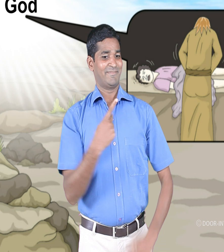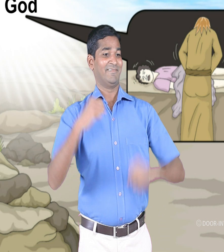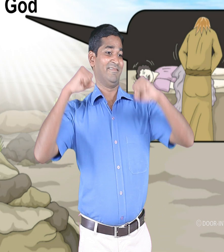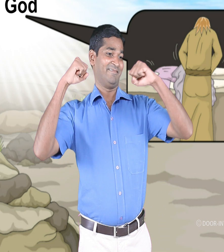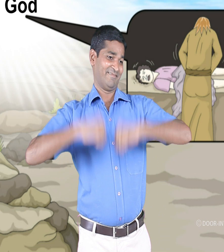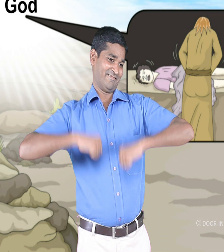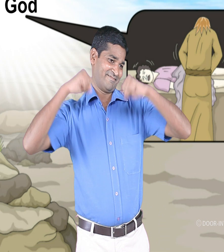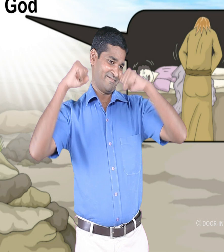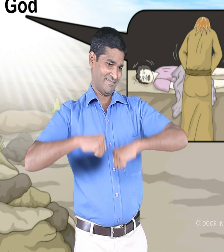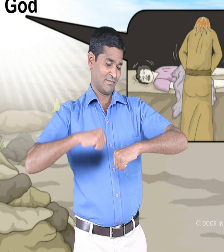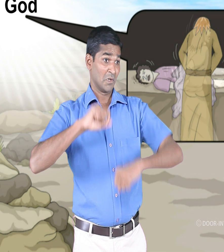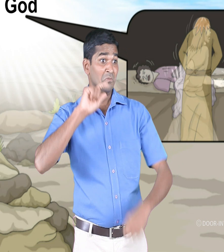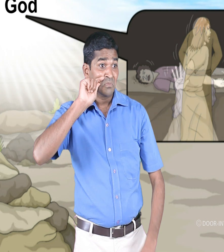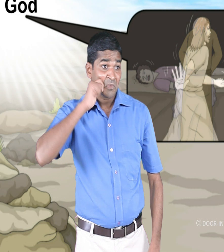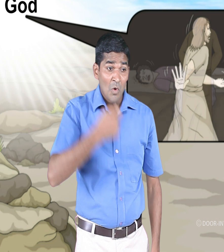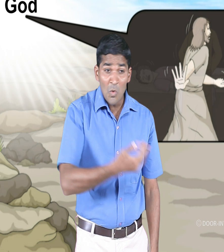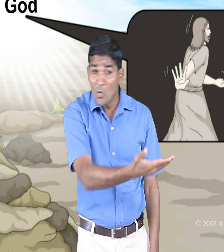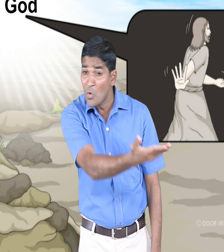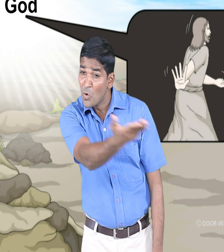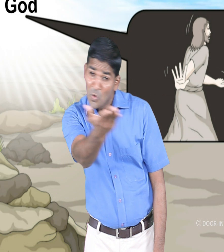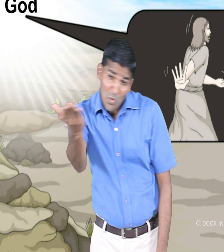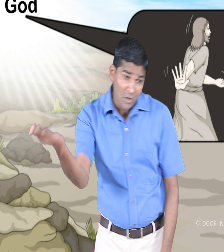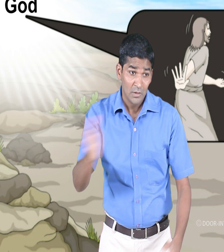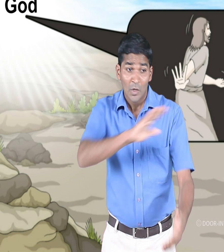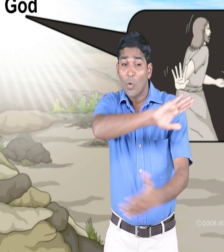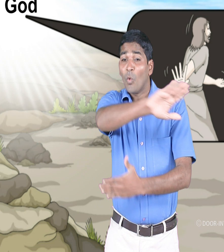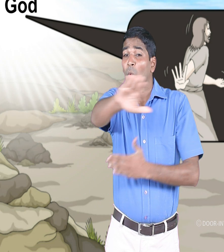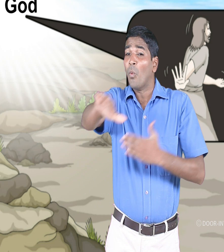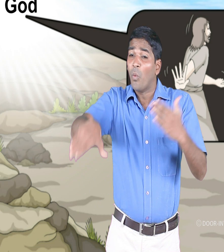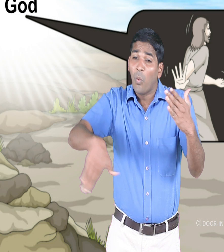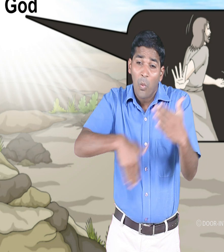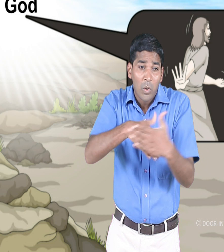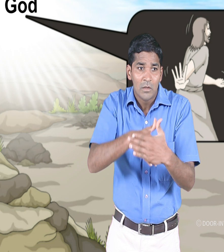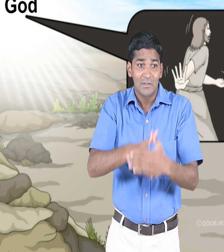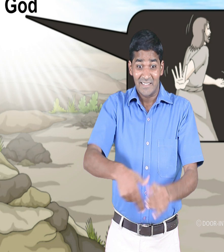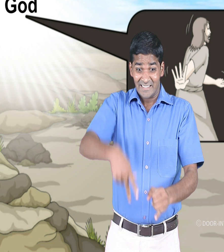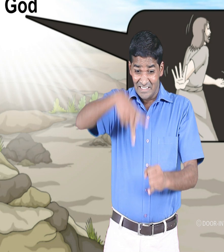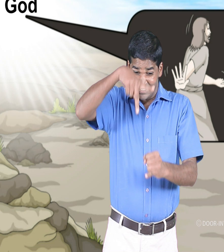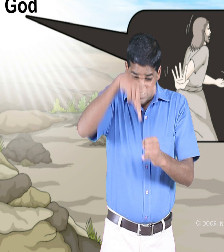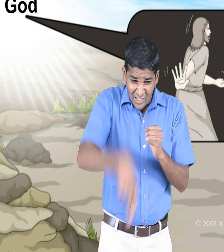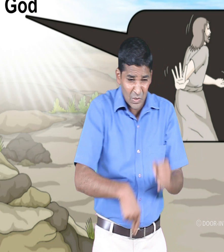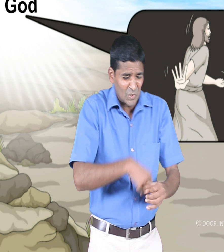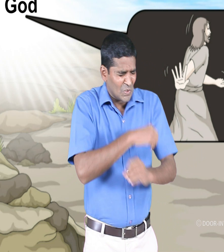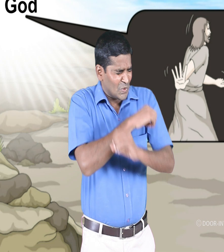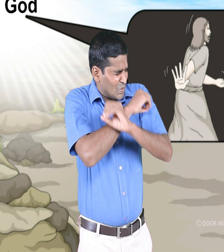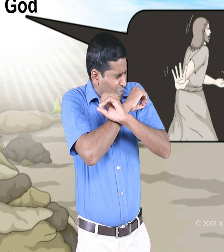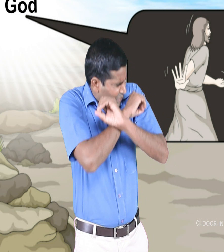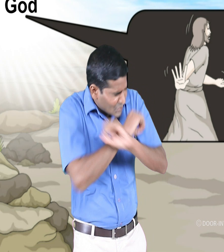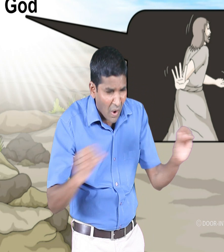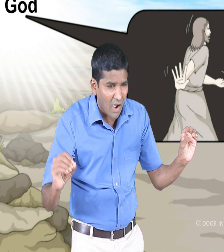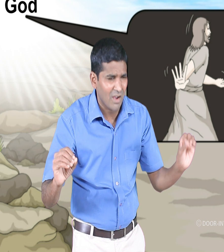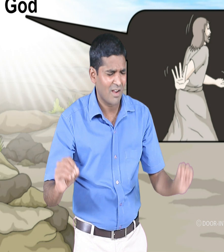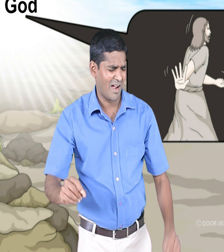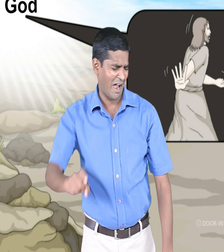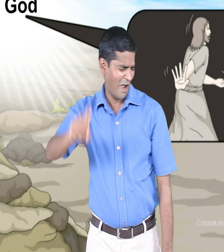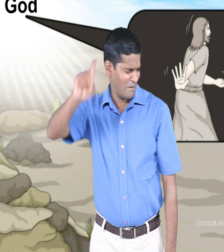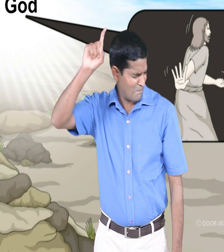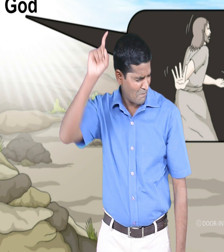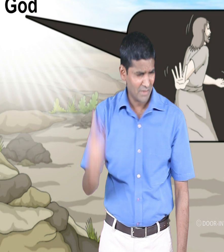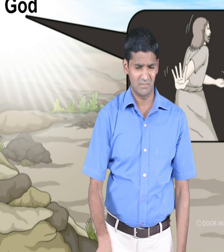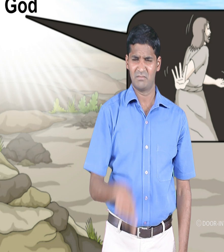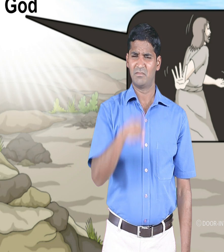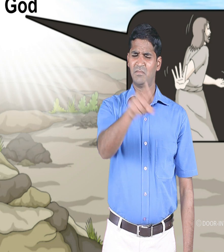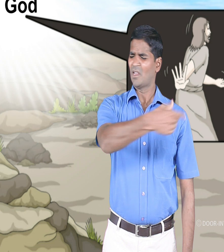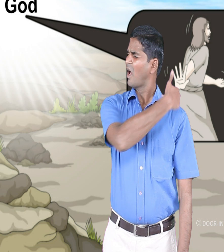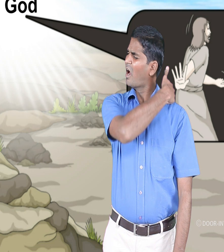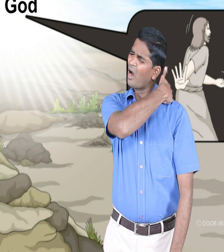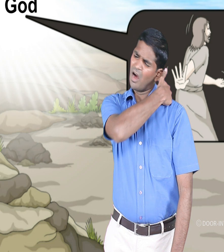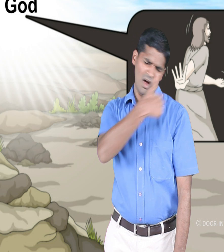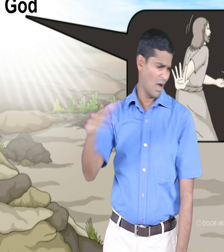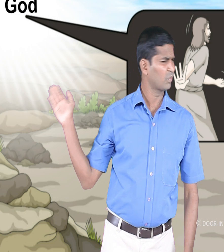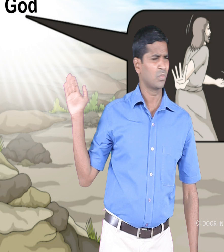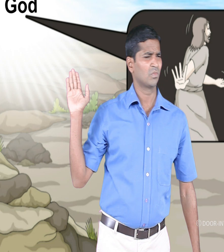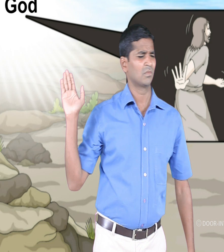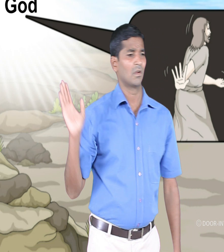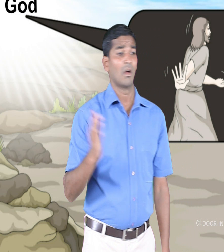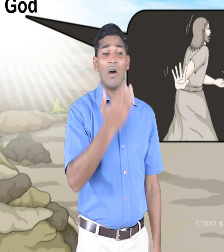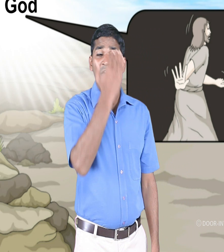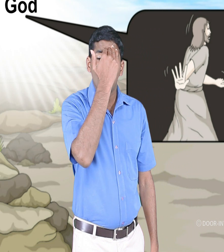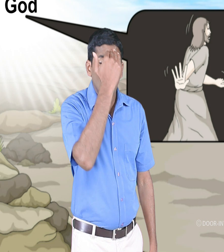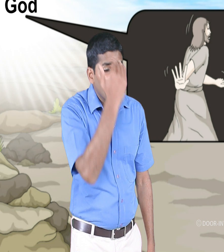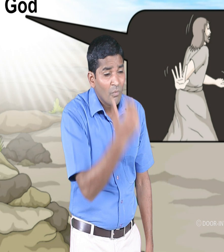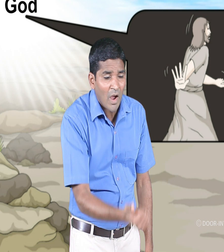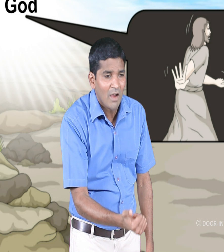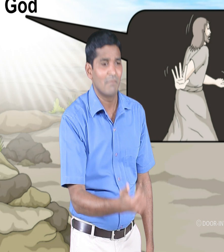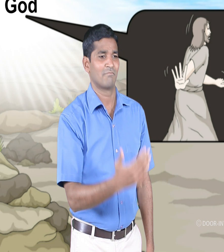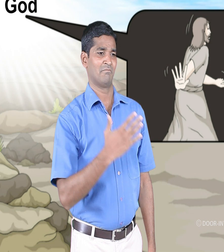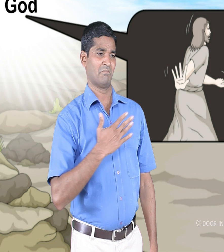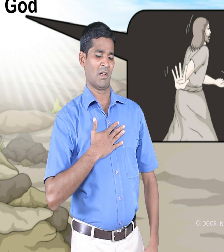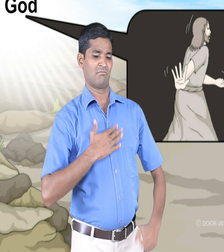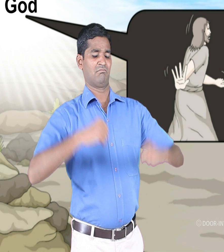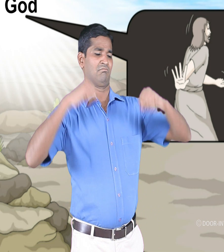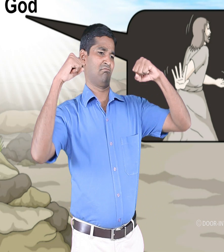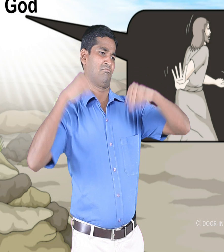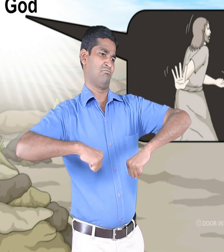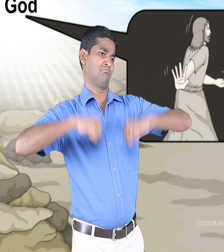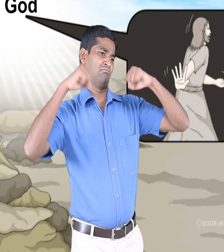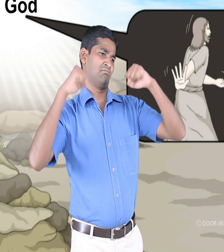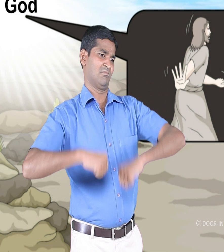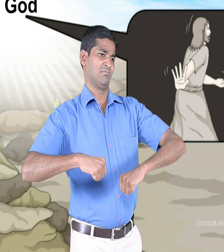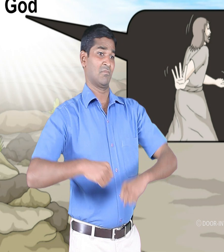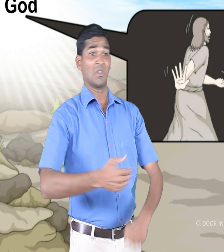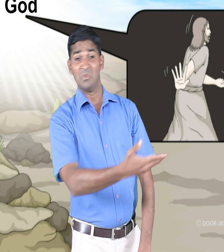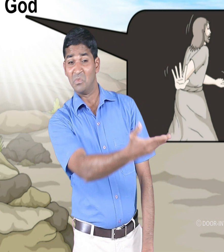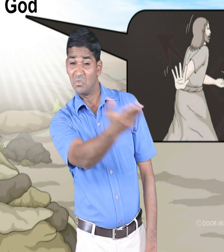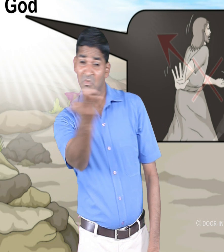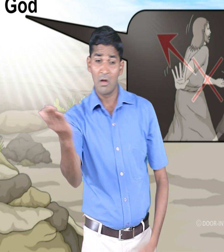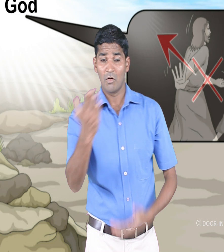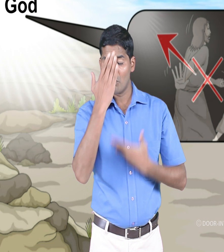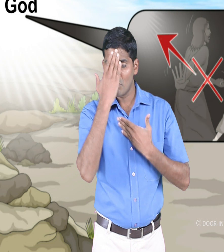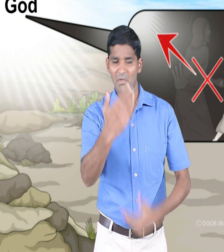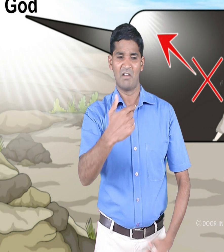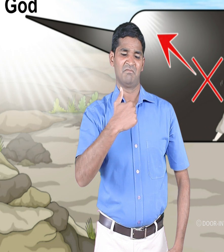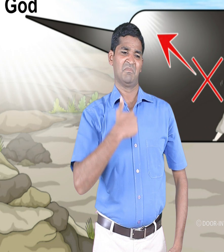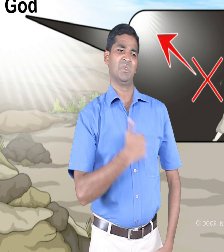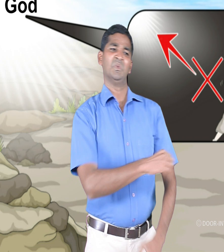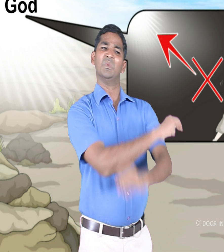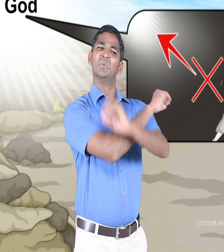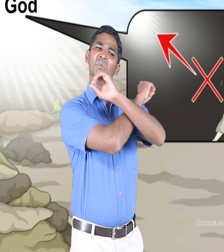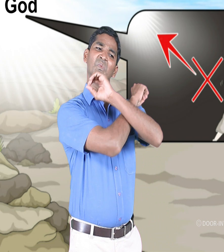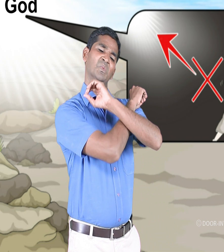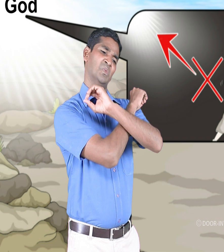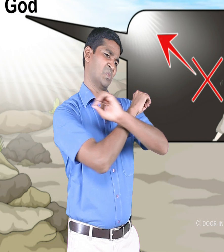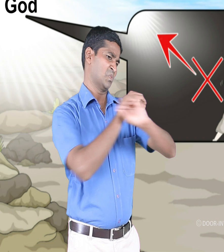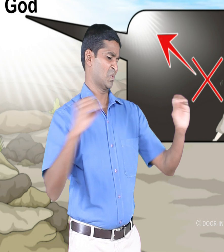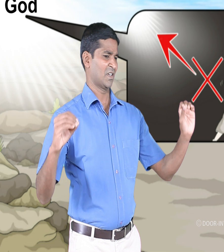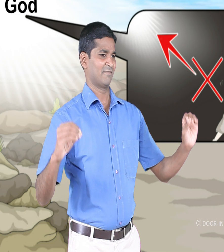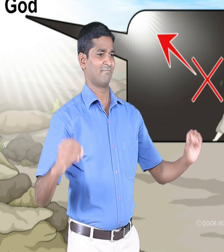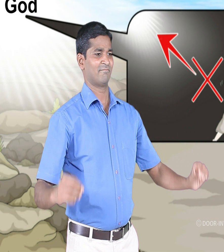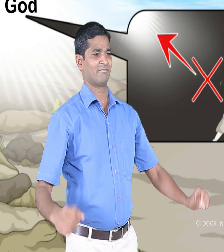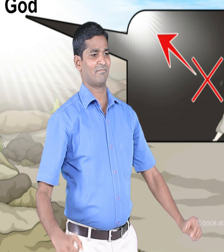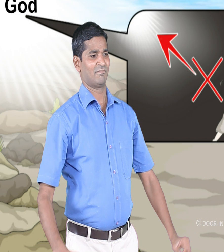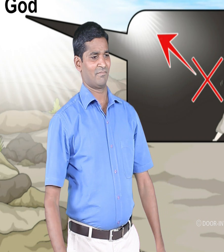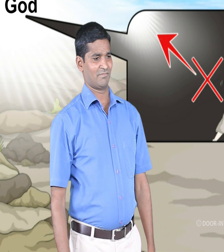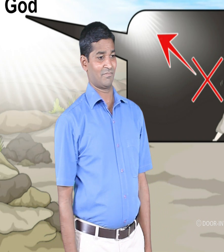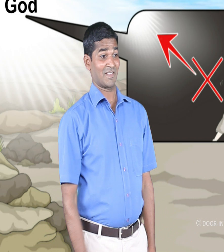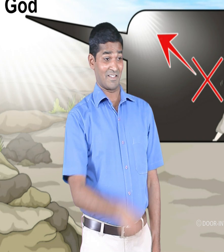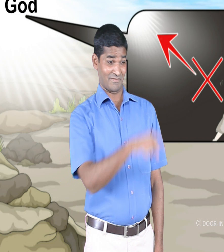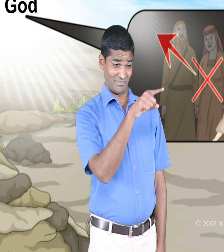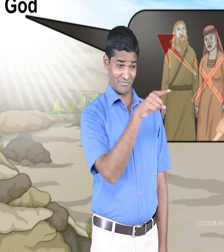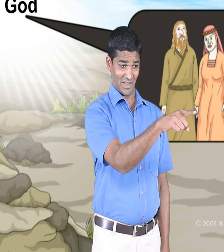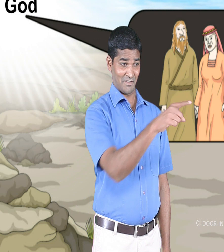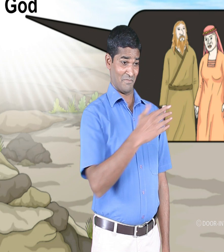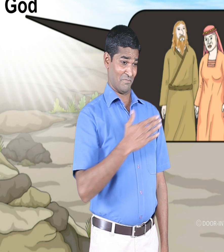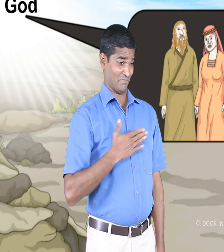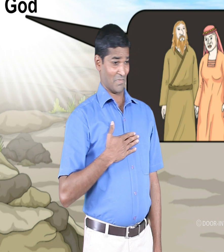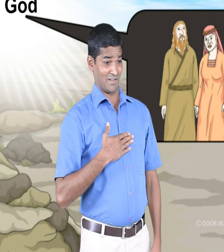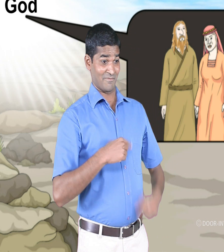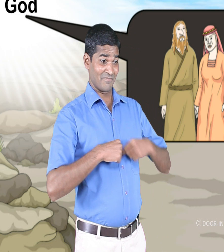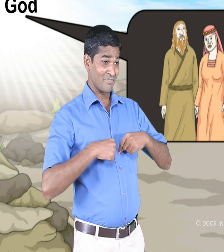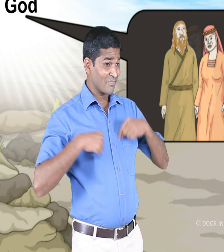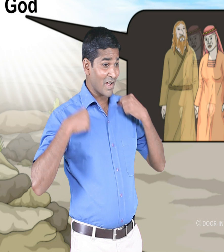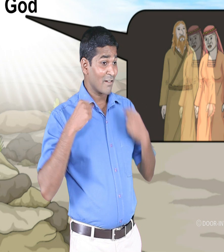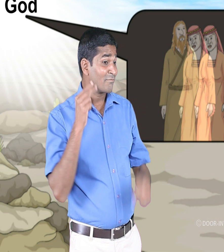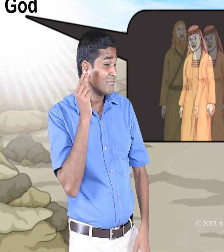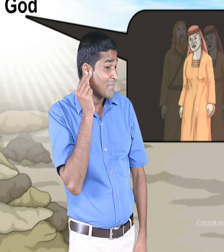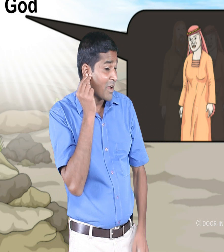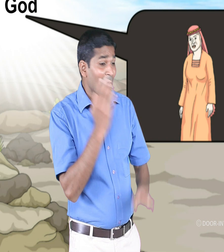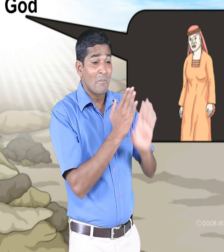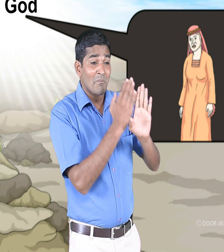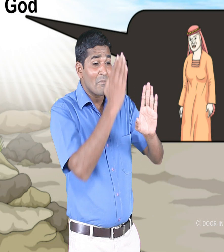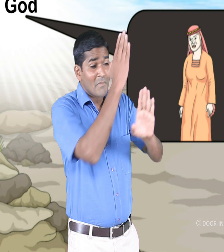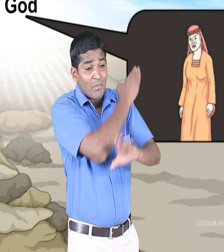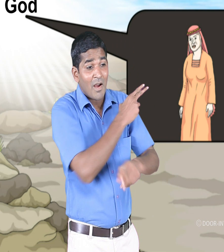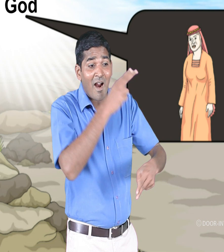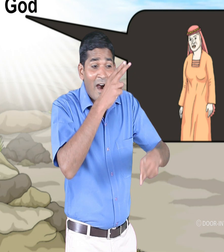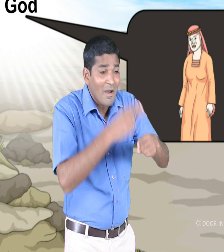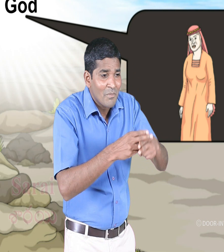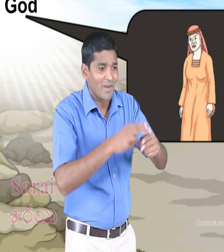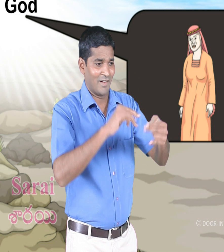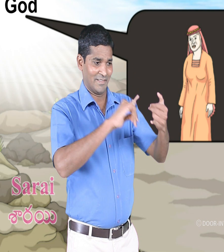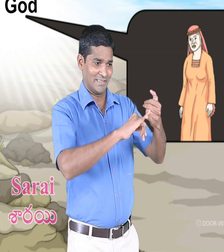But if any male is not circumcised, he will be cut off from his people; he has broken My covenant.”